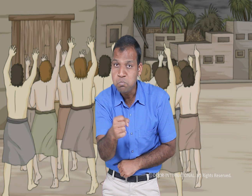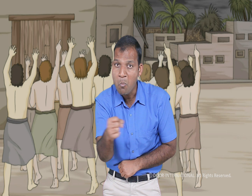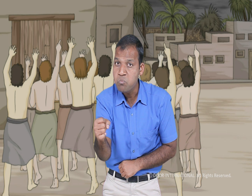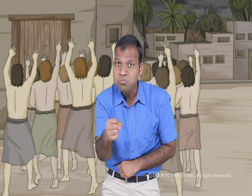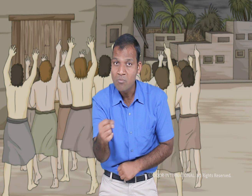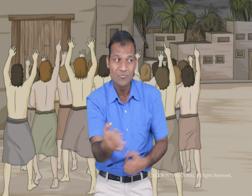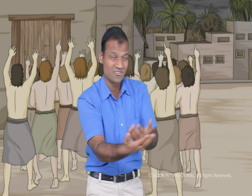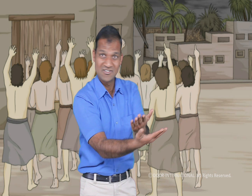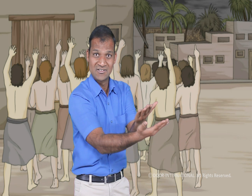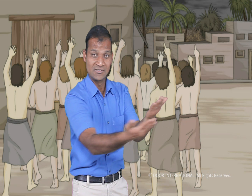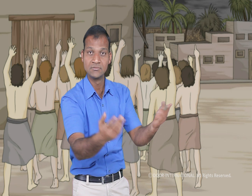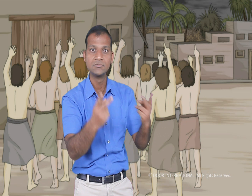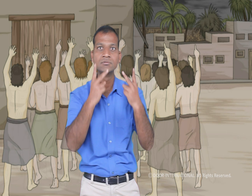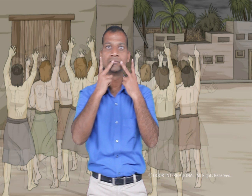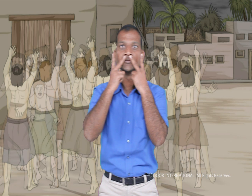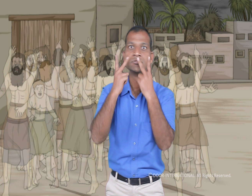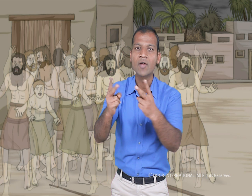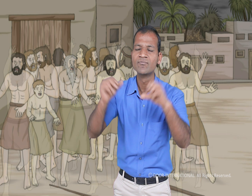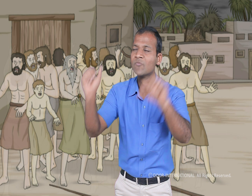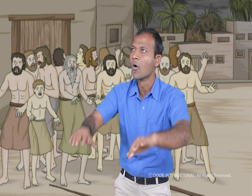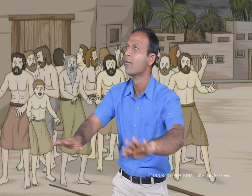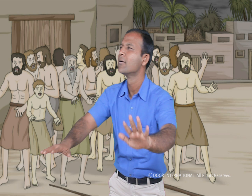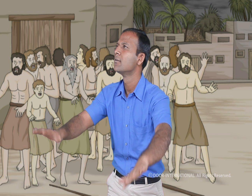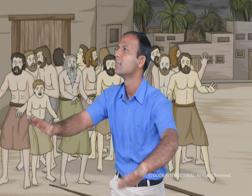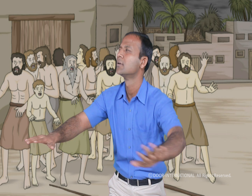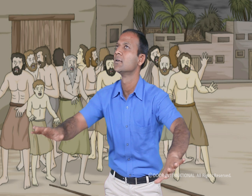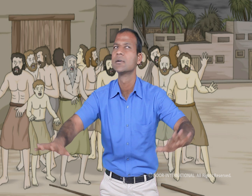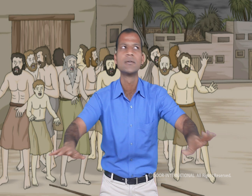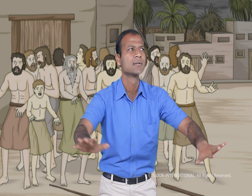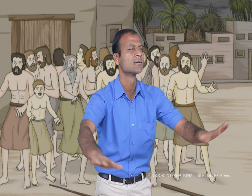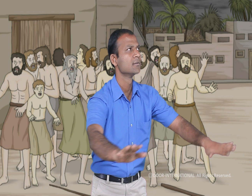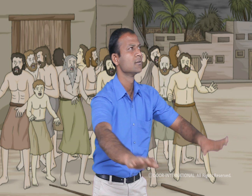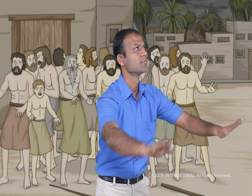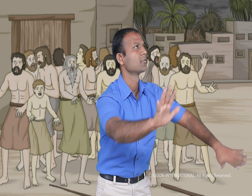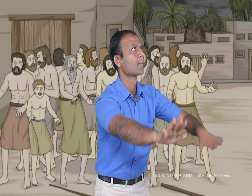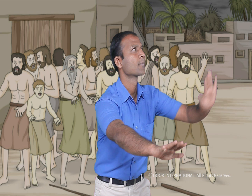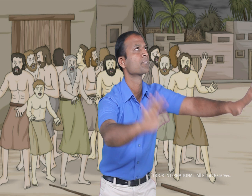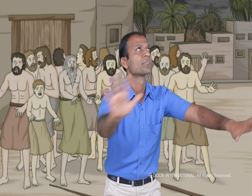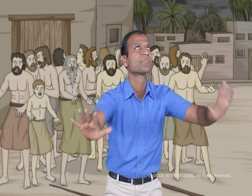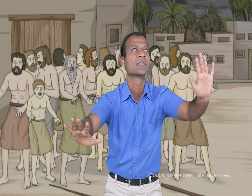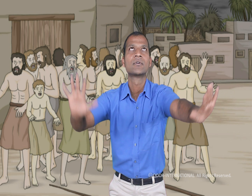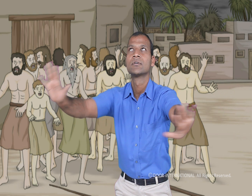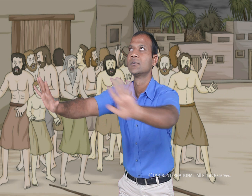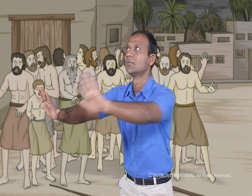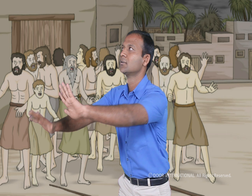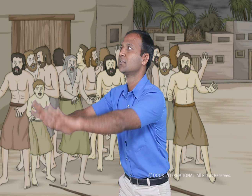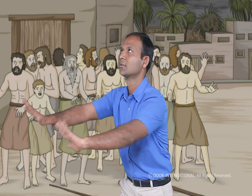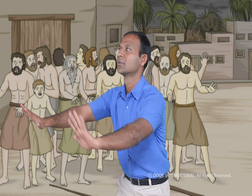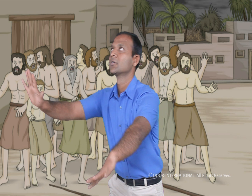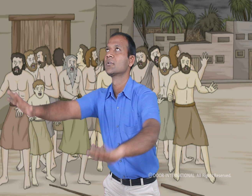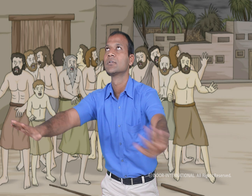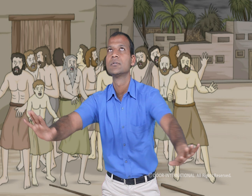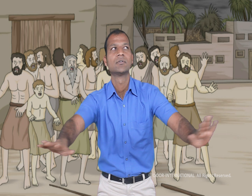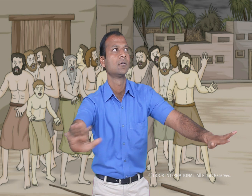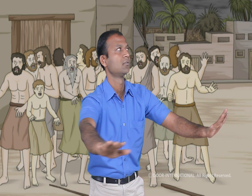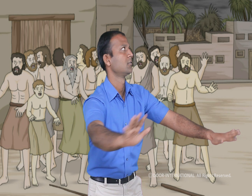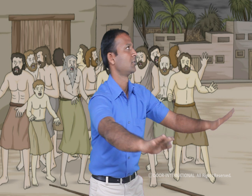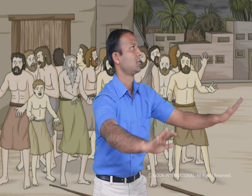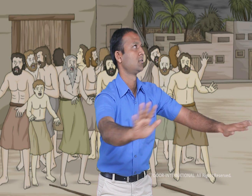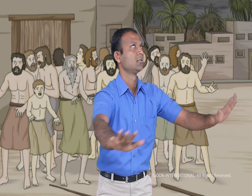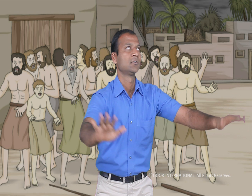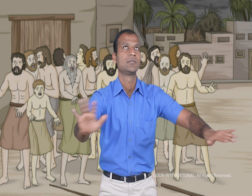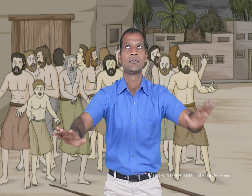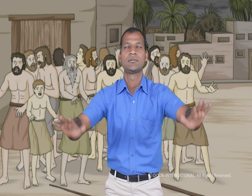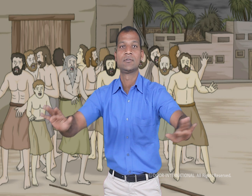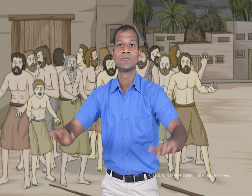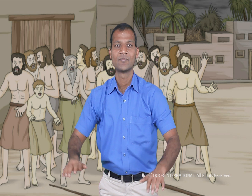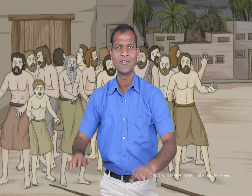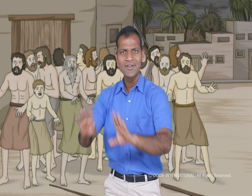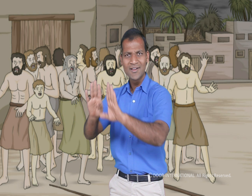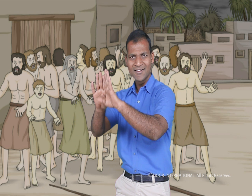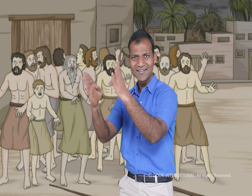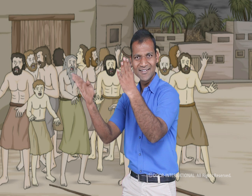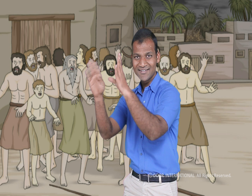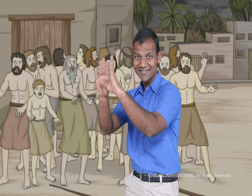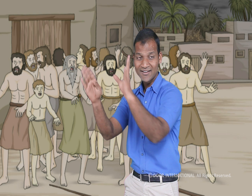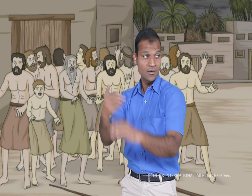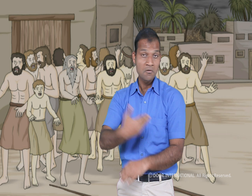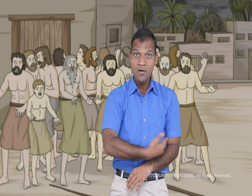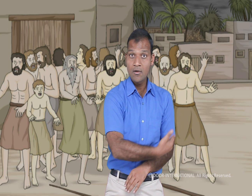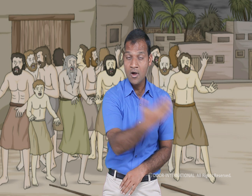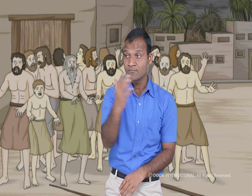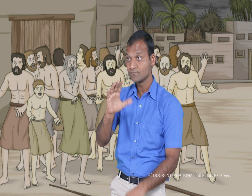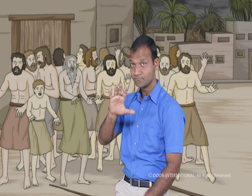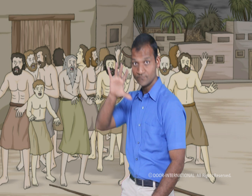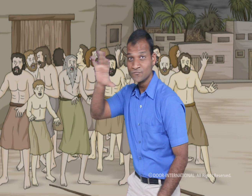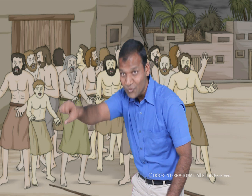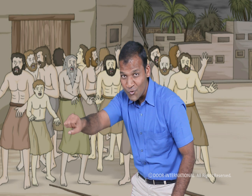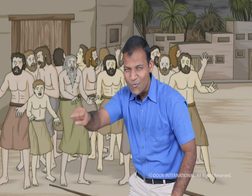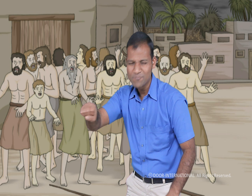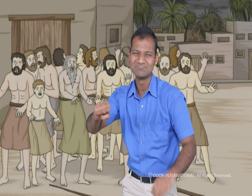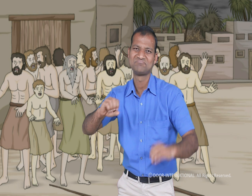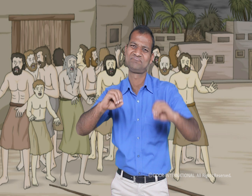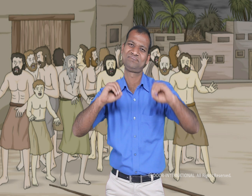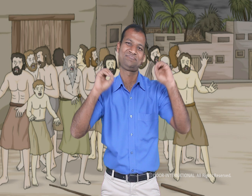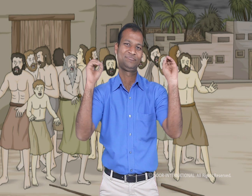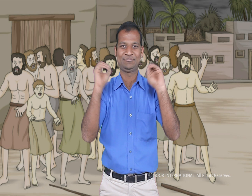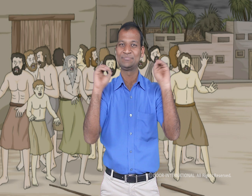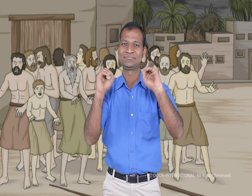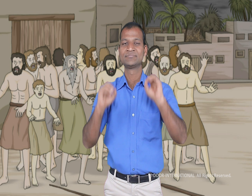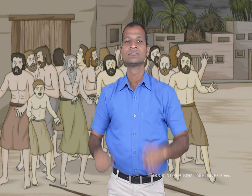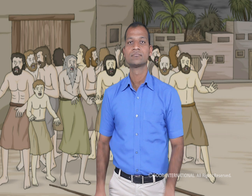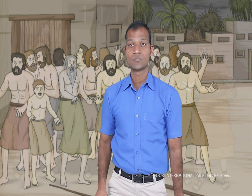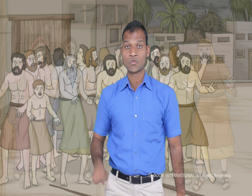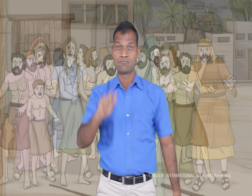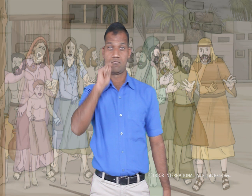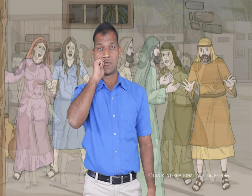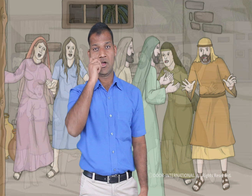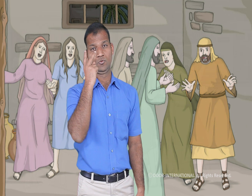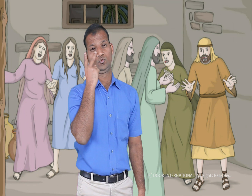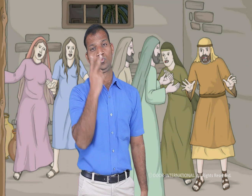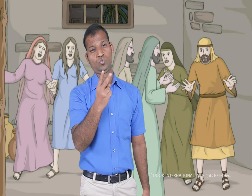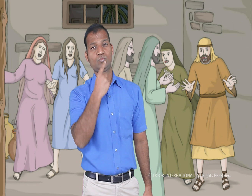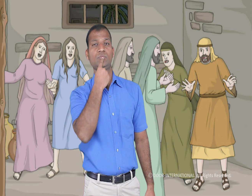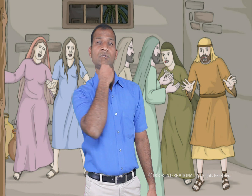And they struck the men at the entrance, young and old, with blindness, so that they wearied themselves trying to find the door.